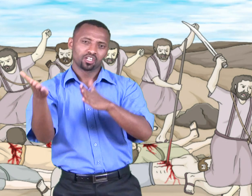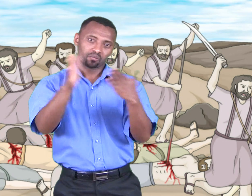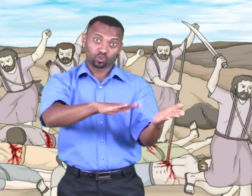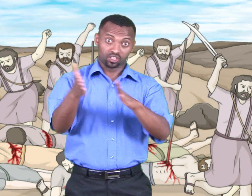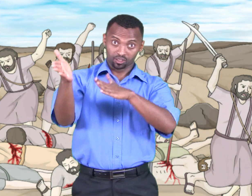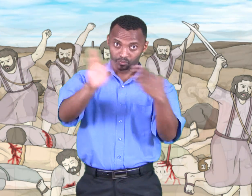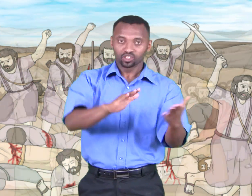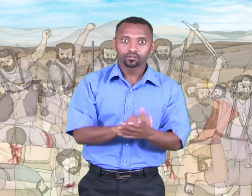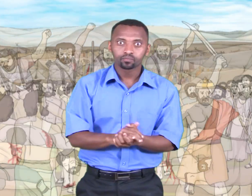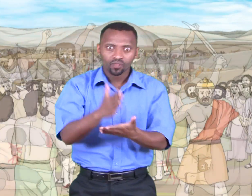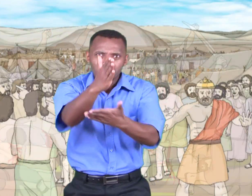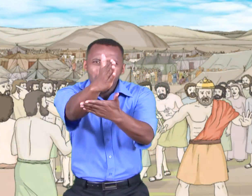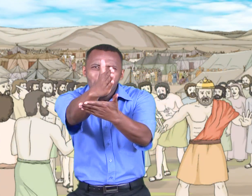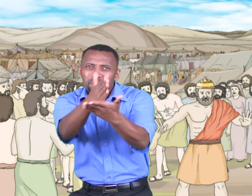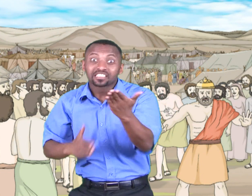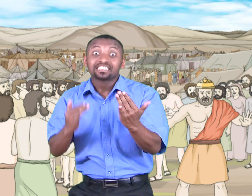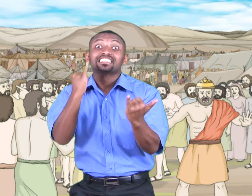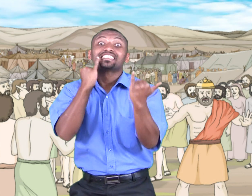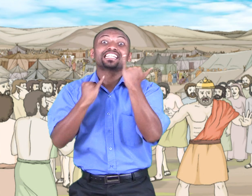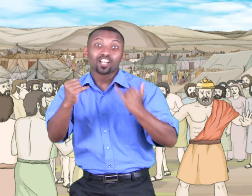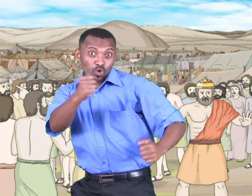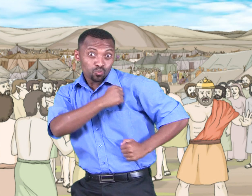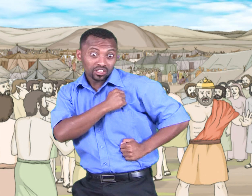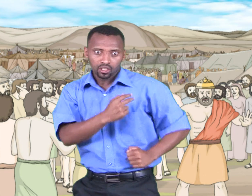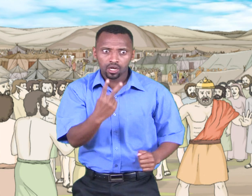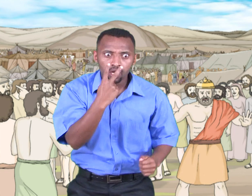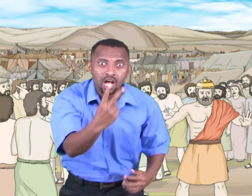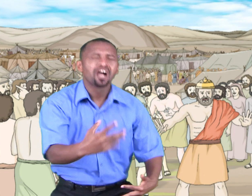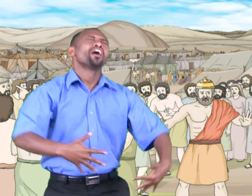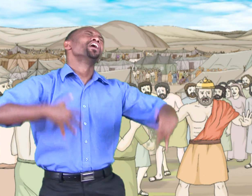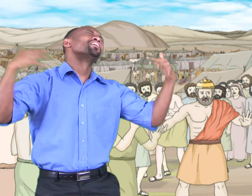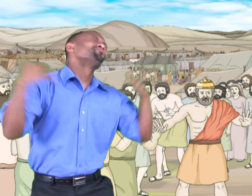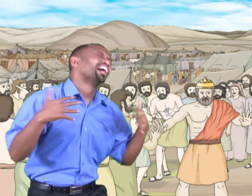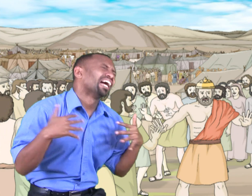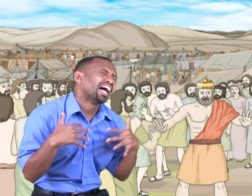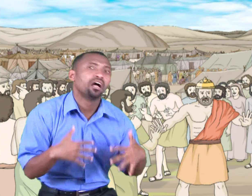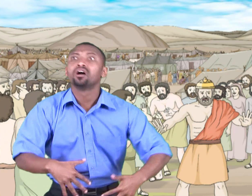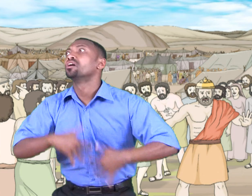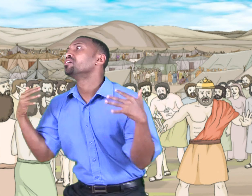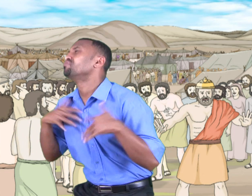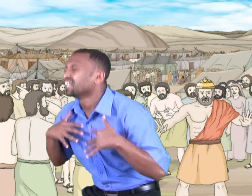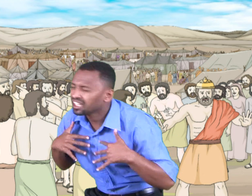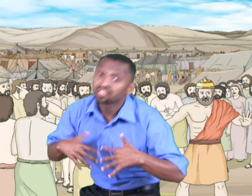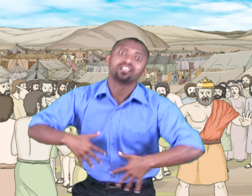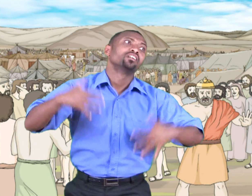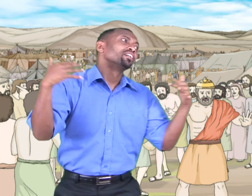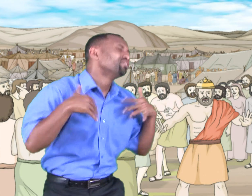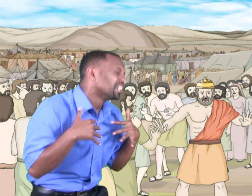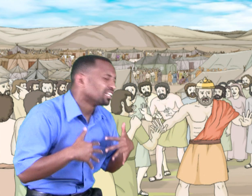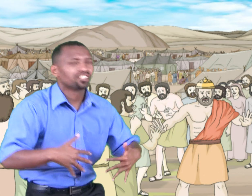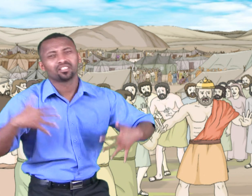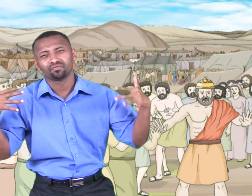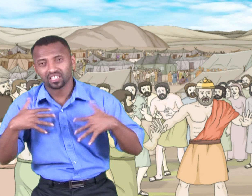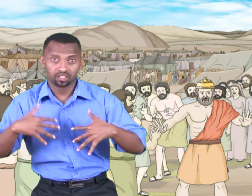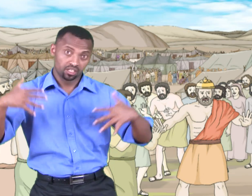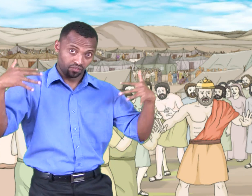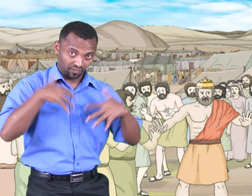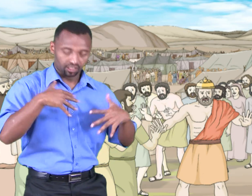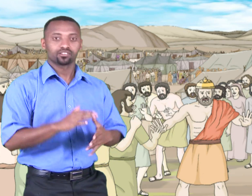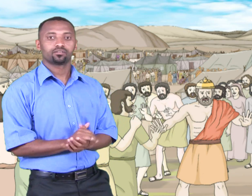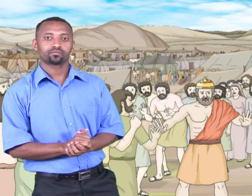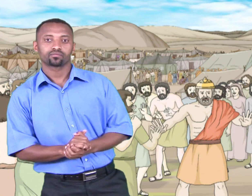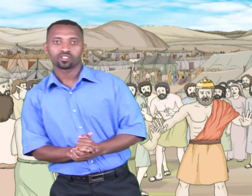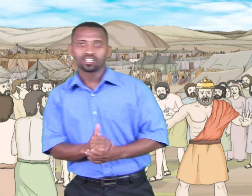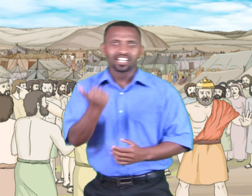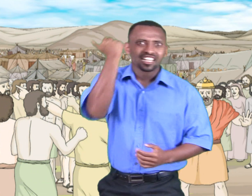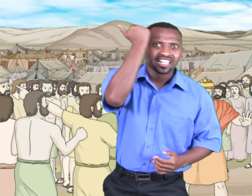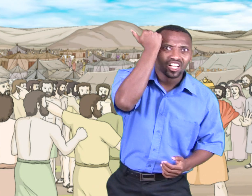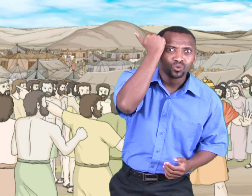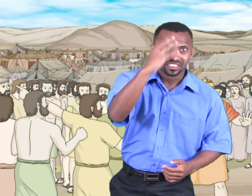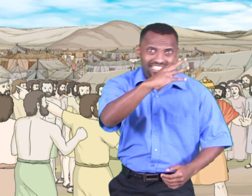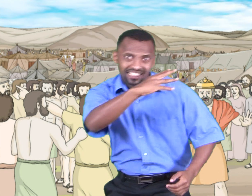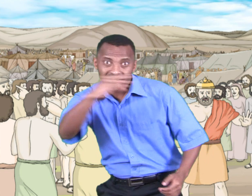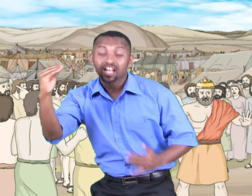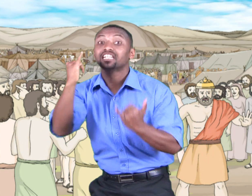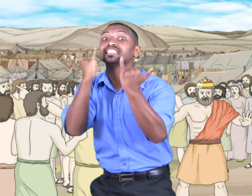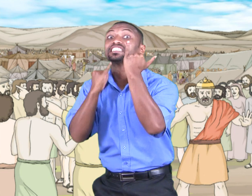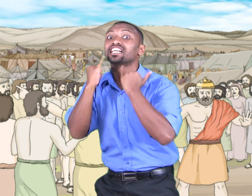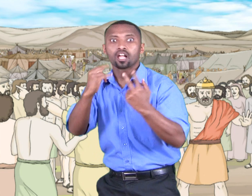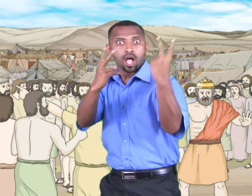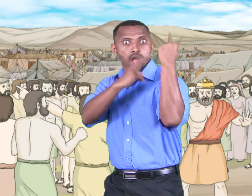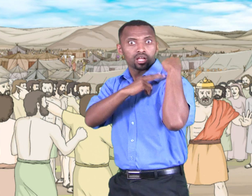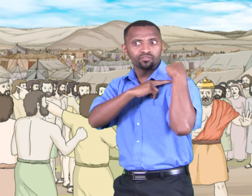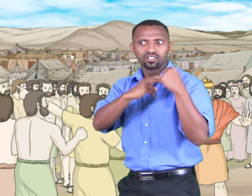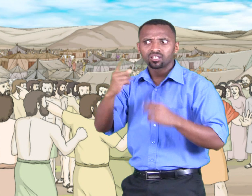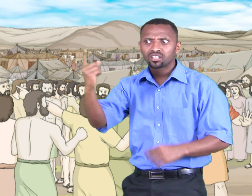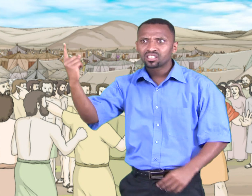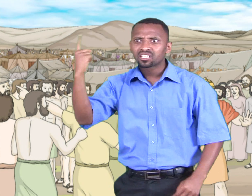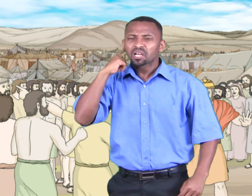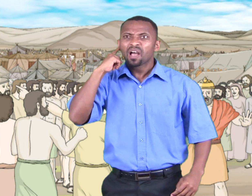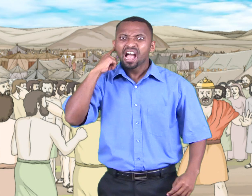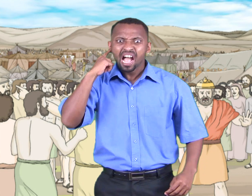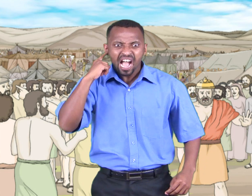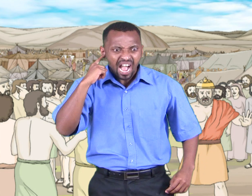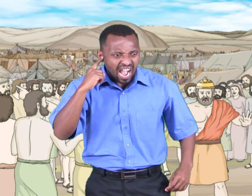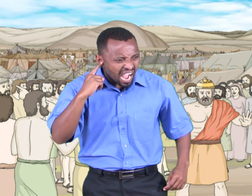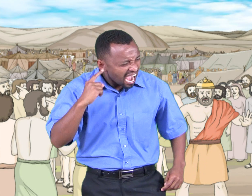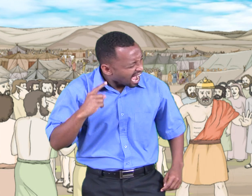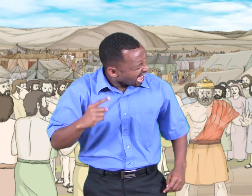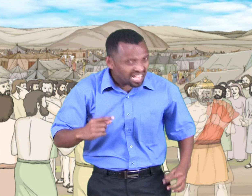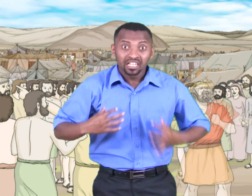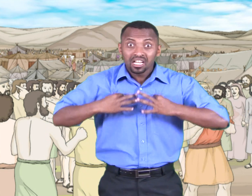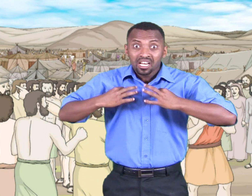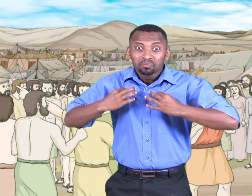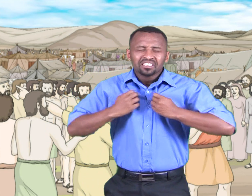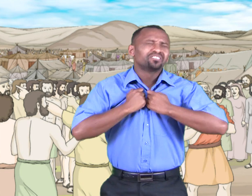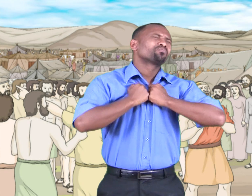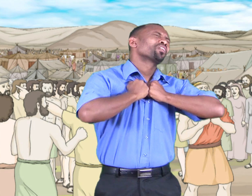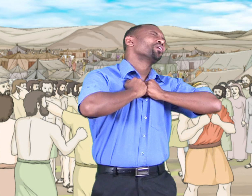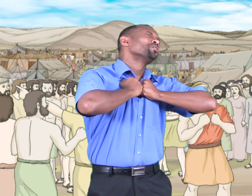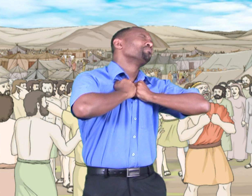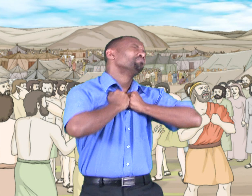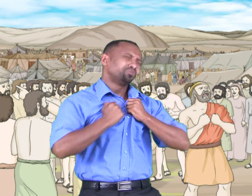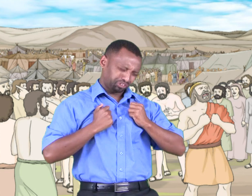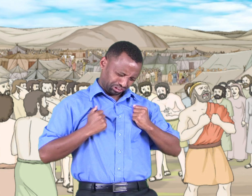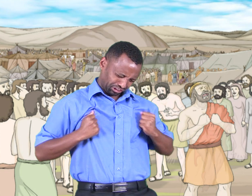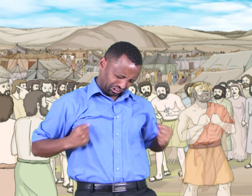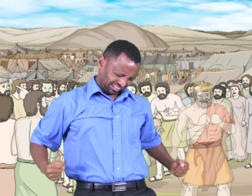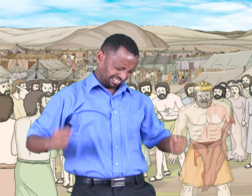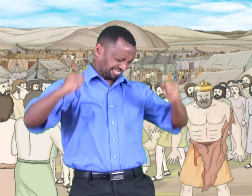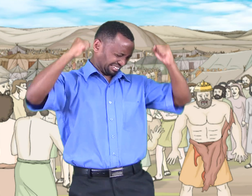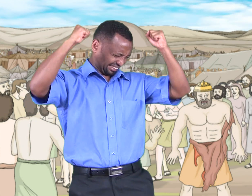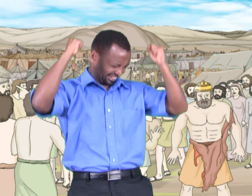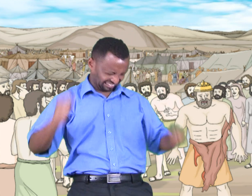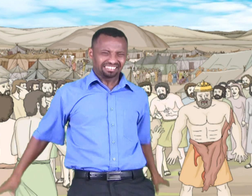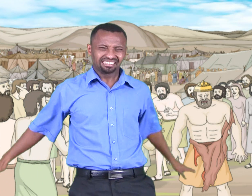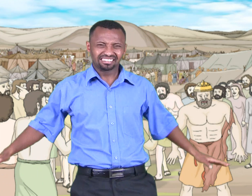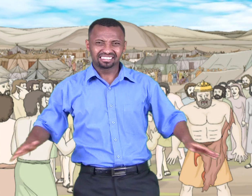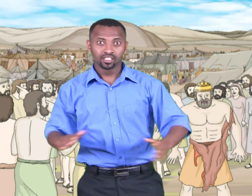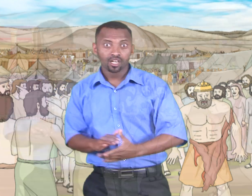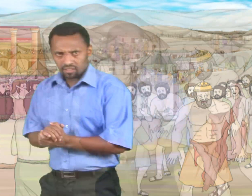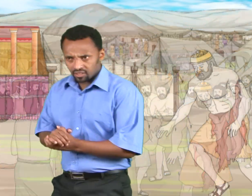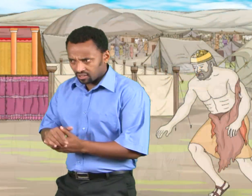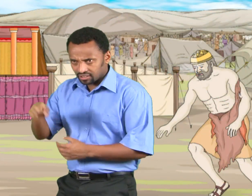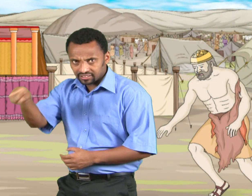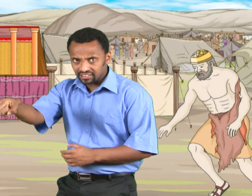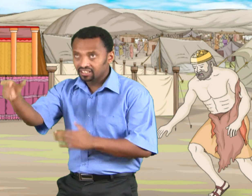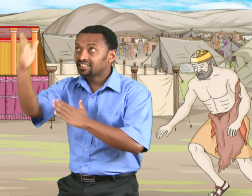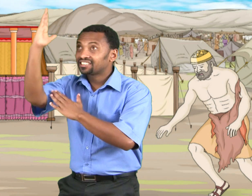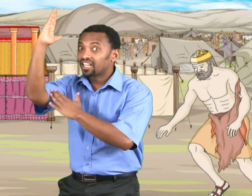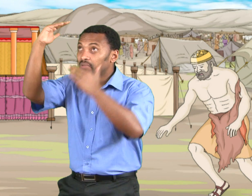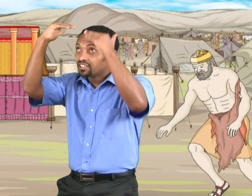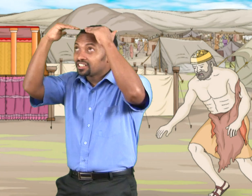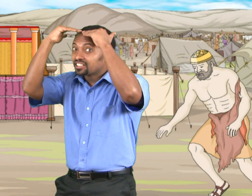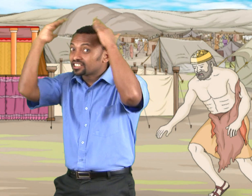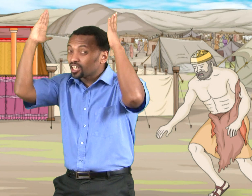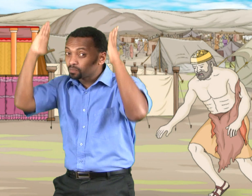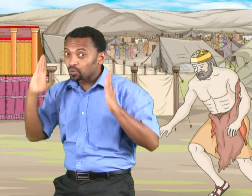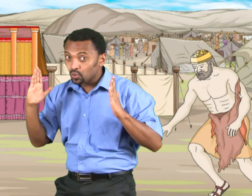So the hearts of the people melted and became like water.